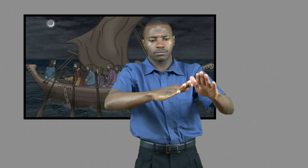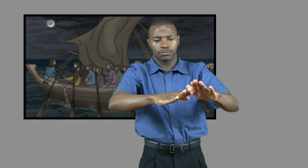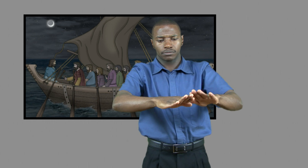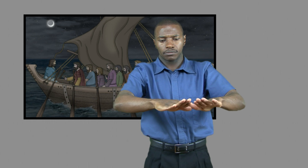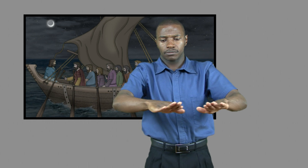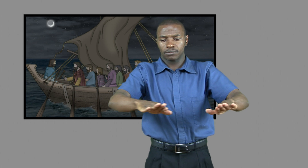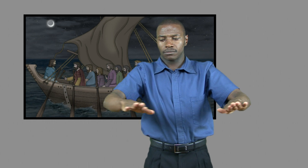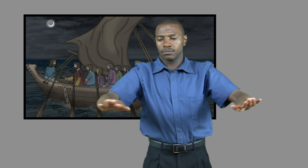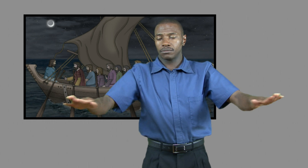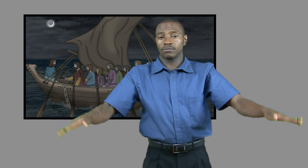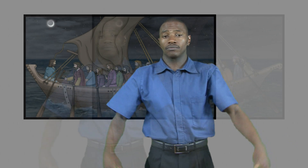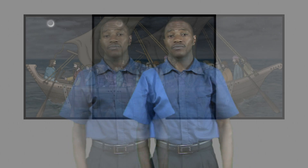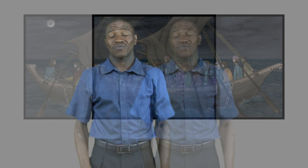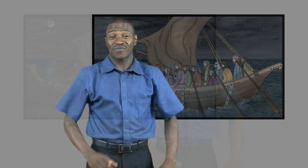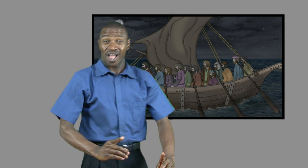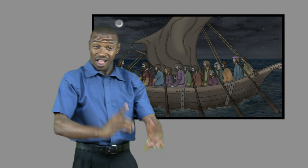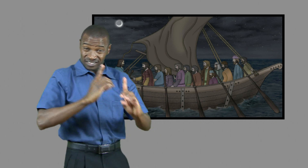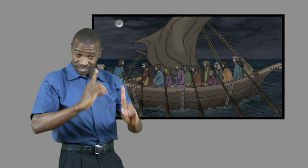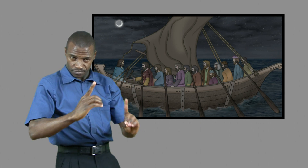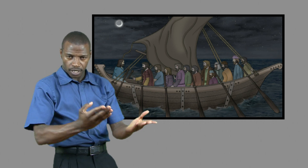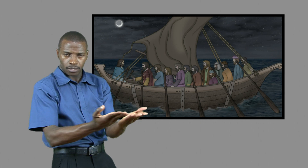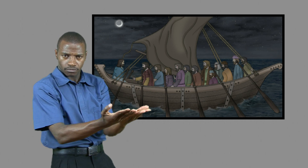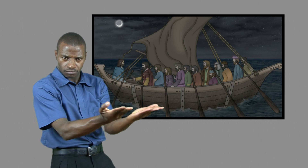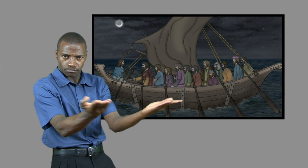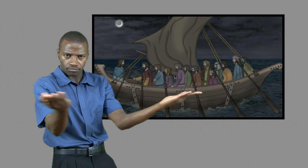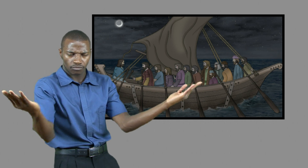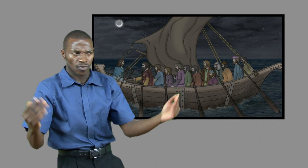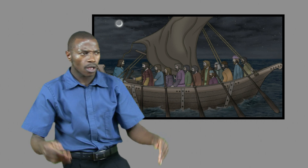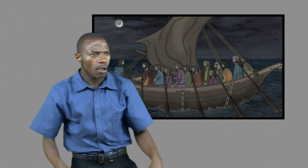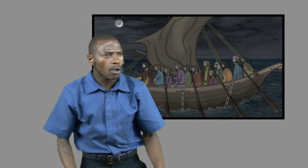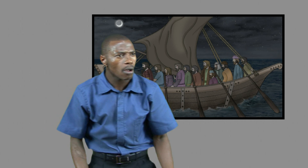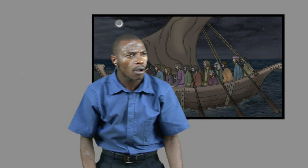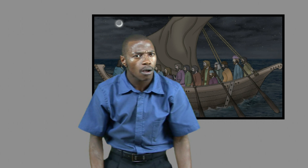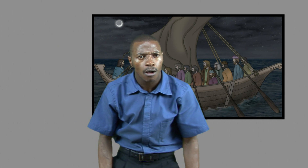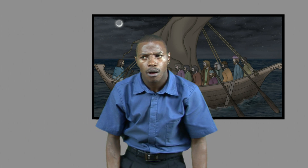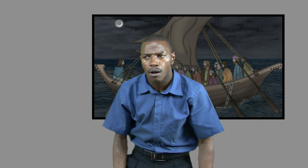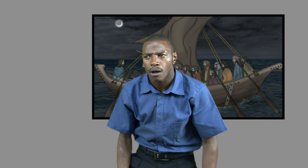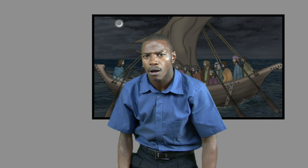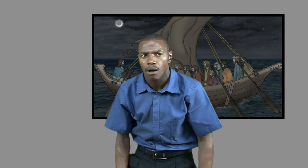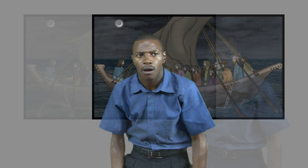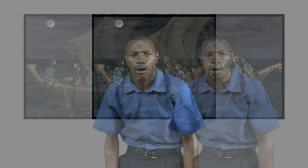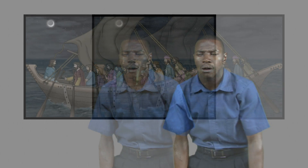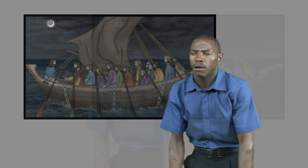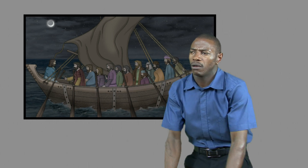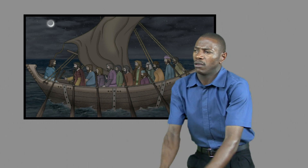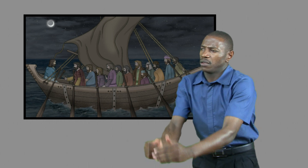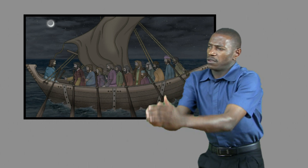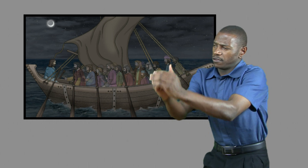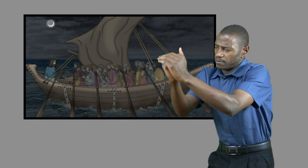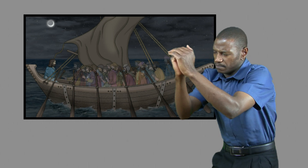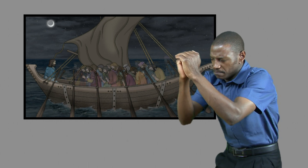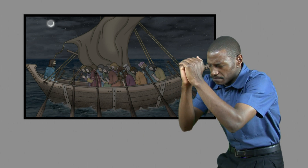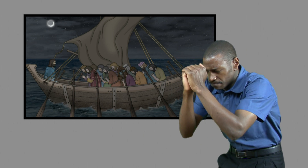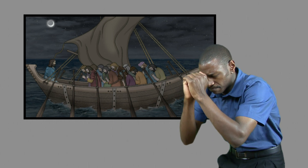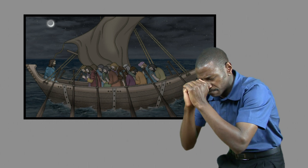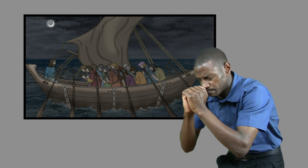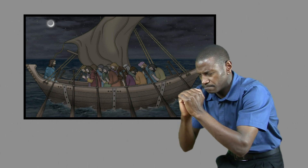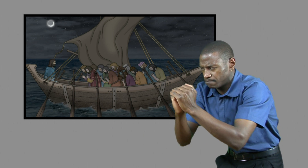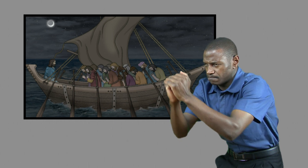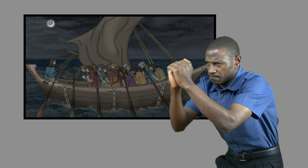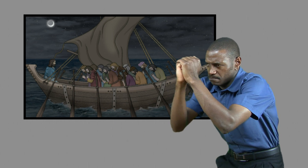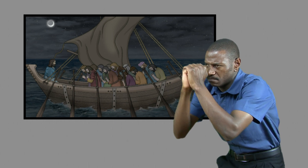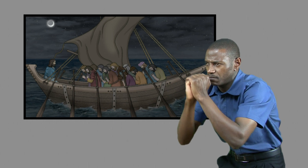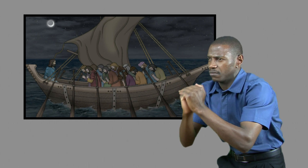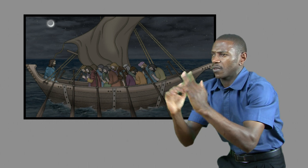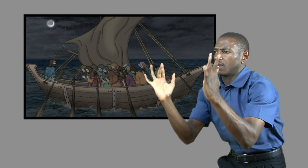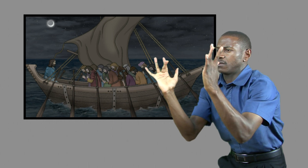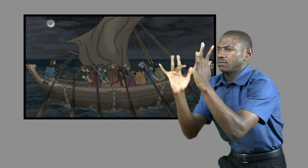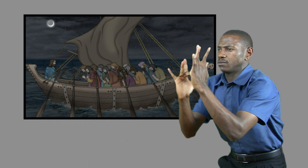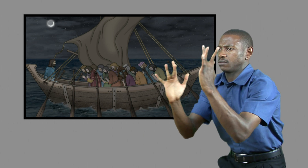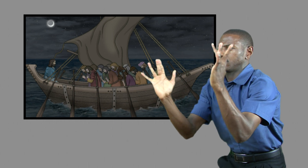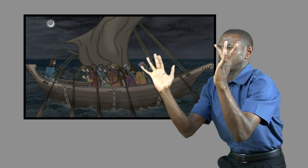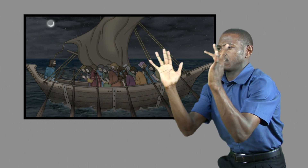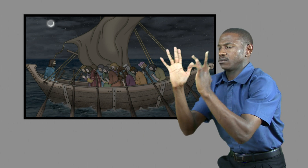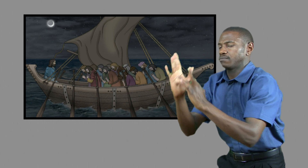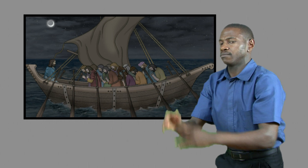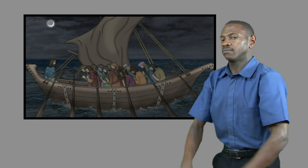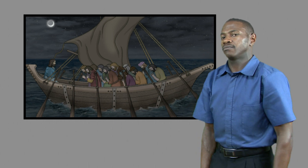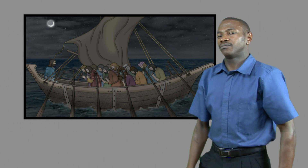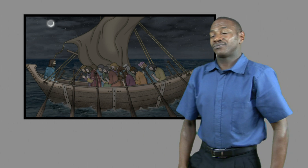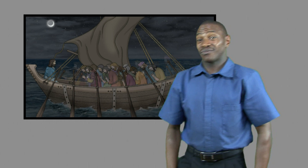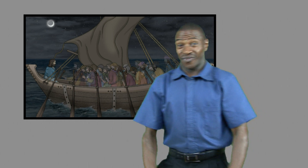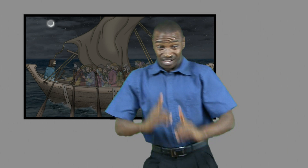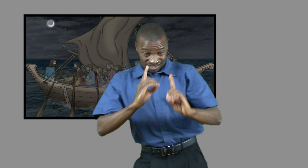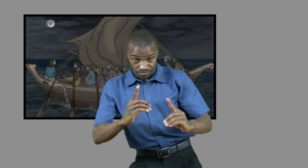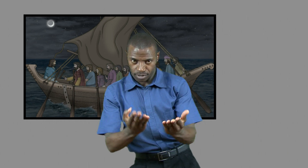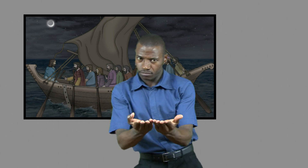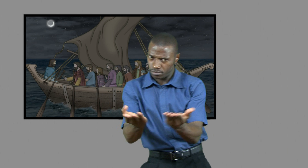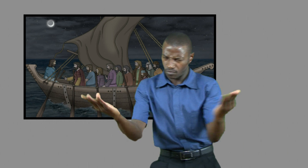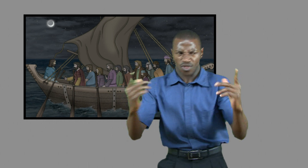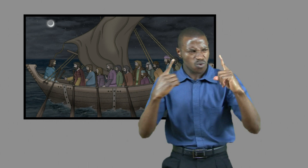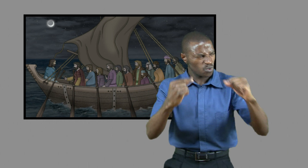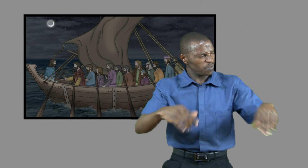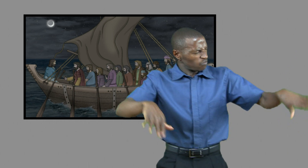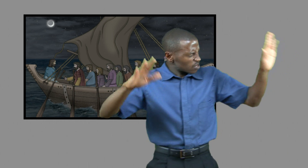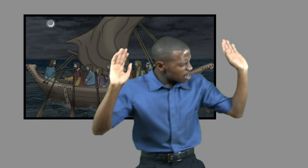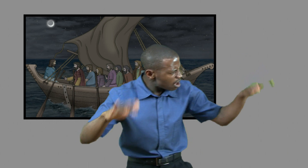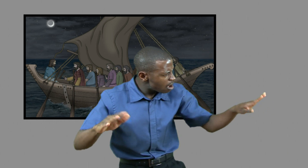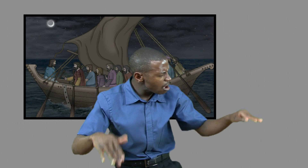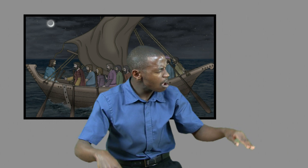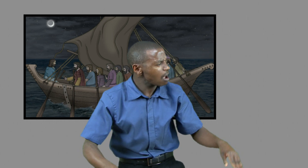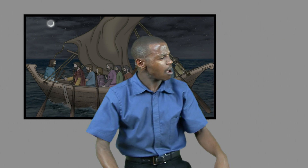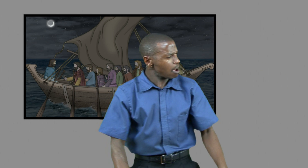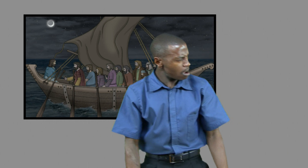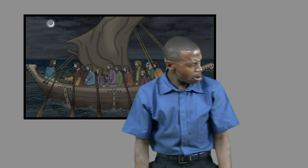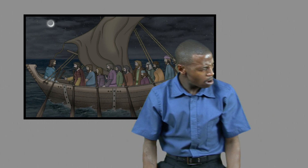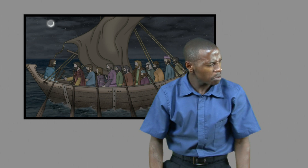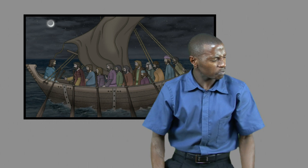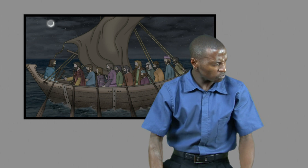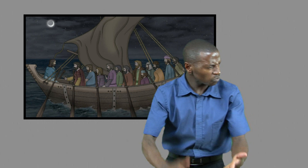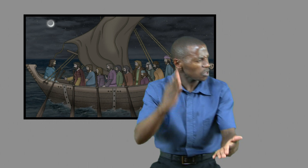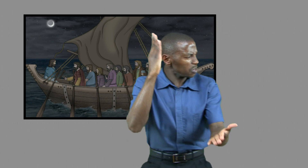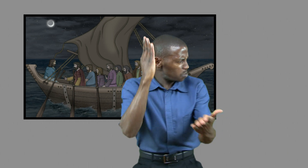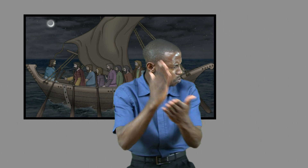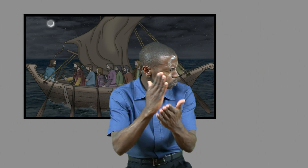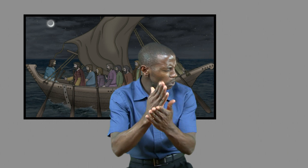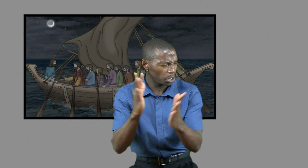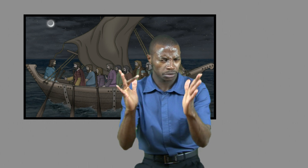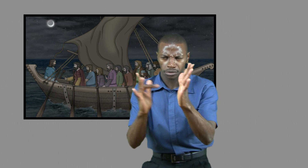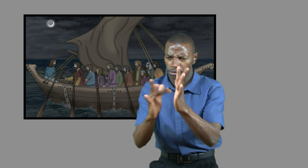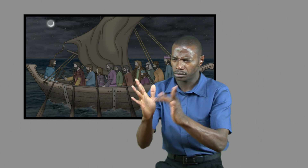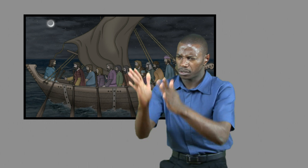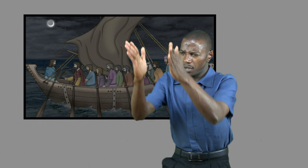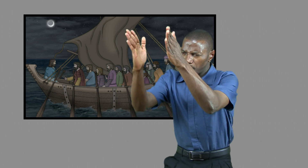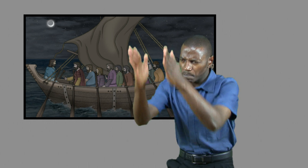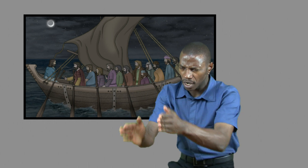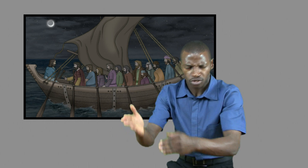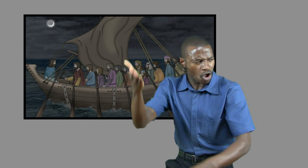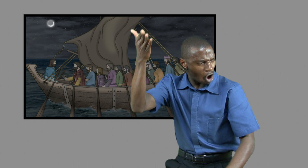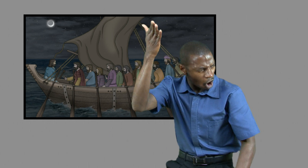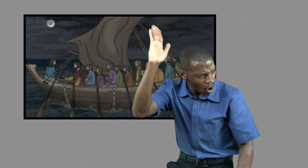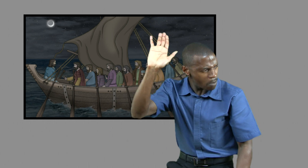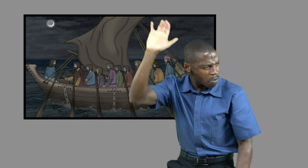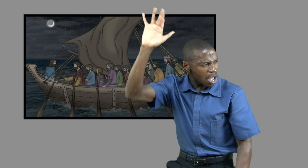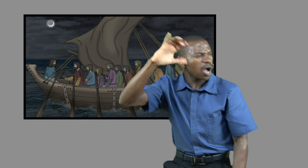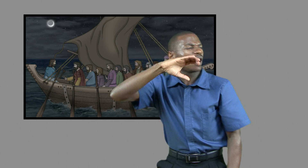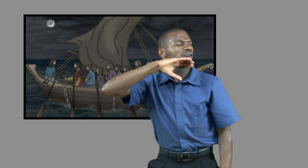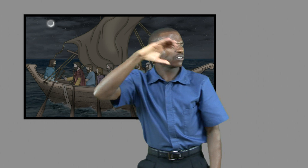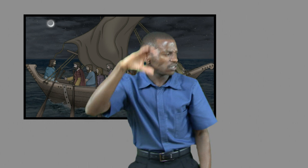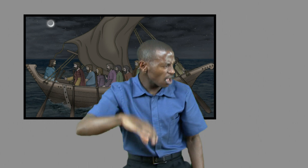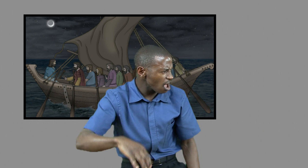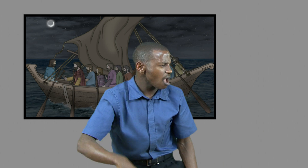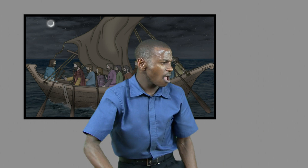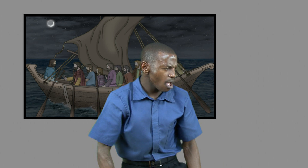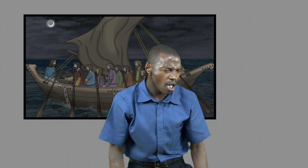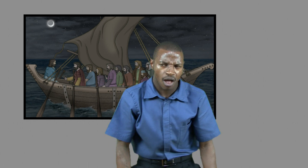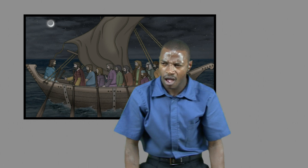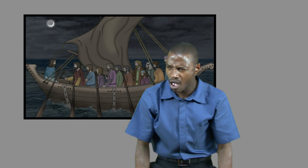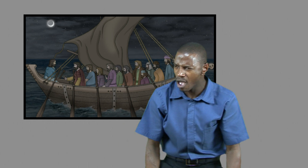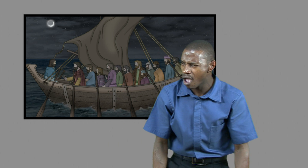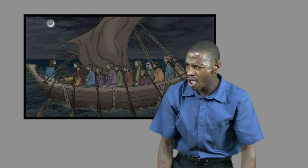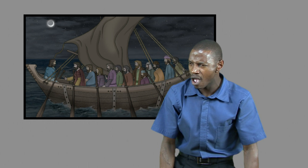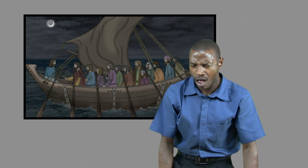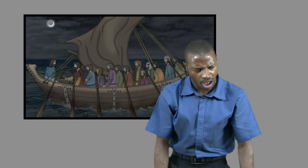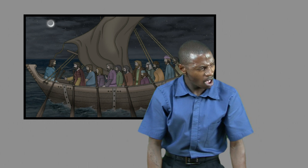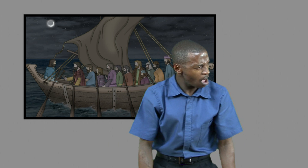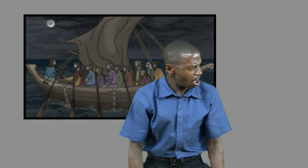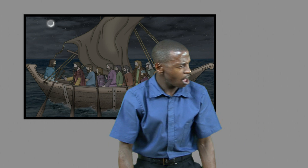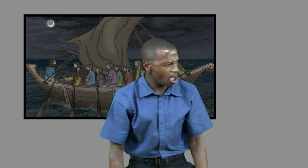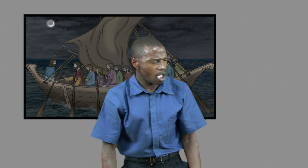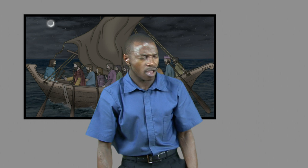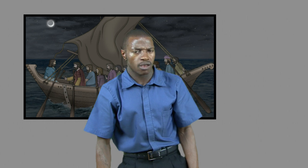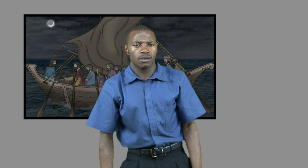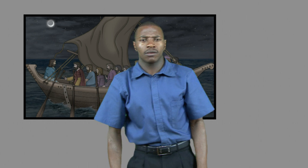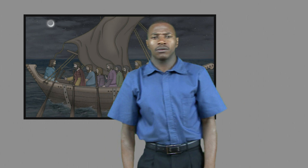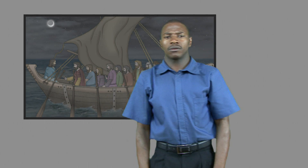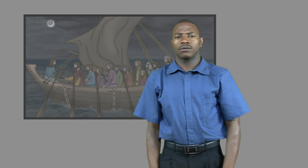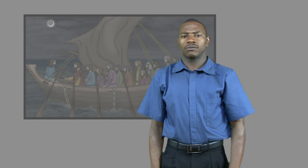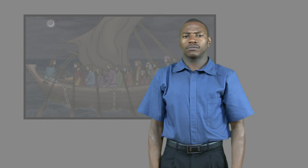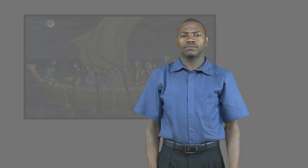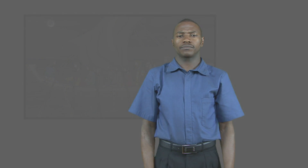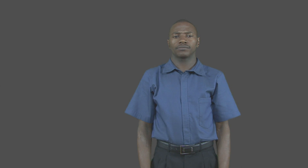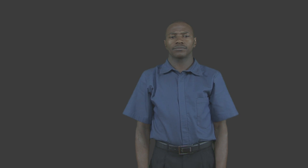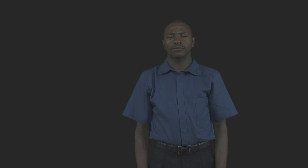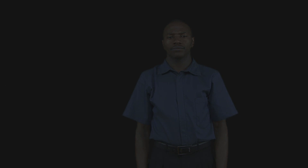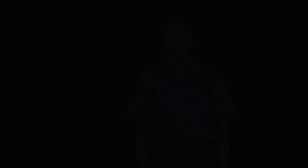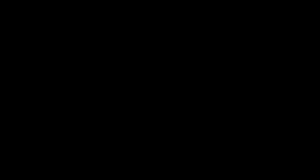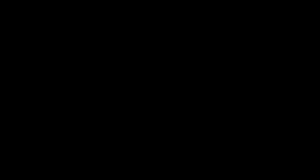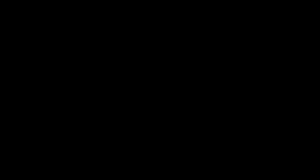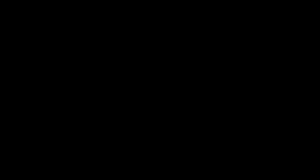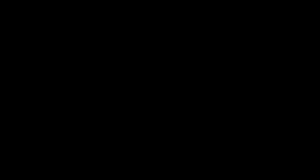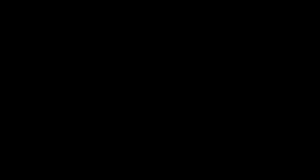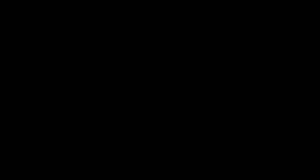Then those who were in the boat worshiped Him, saying, “Truly You are the Son of God!”